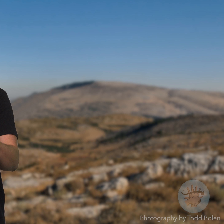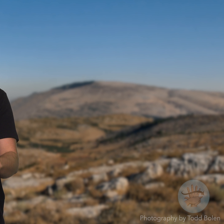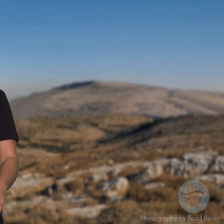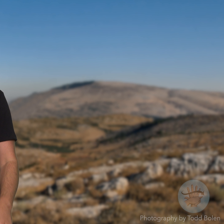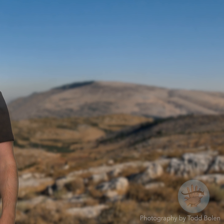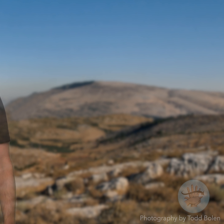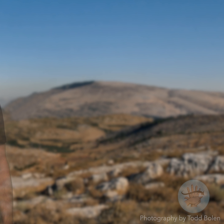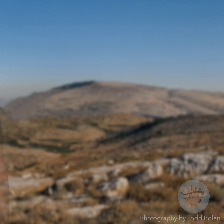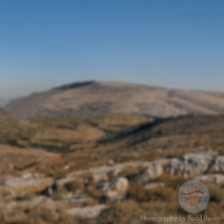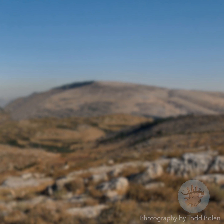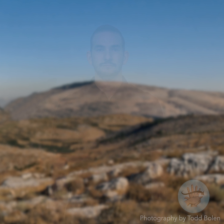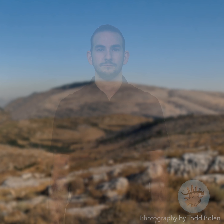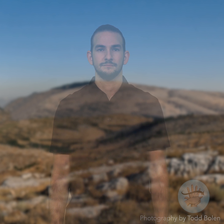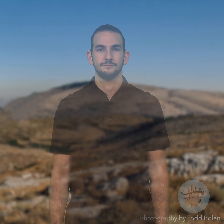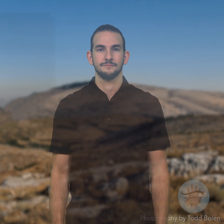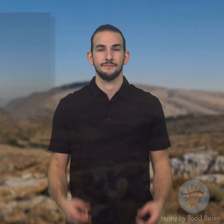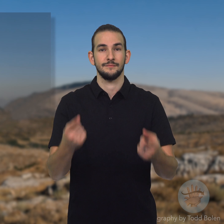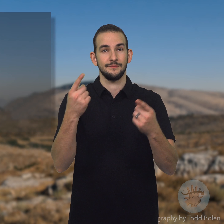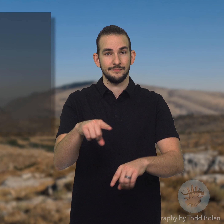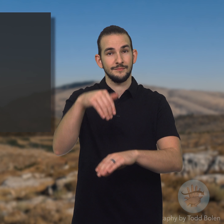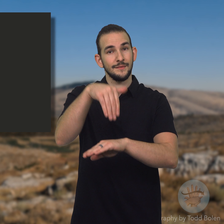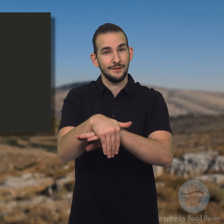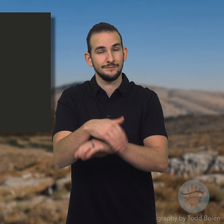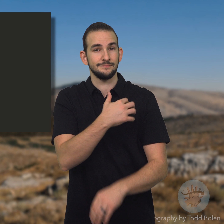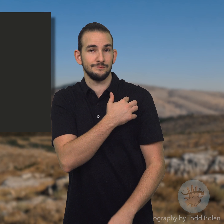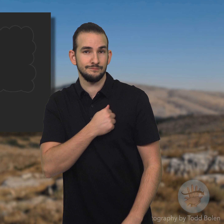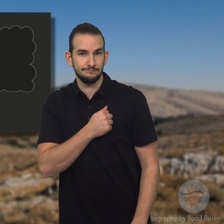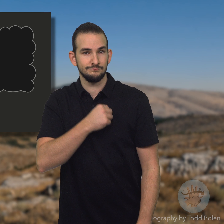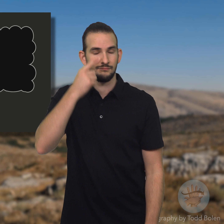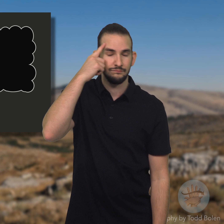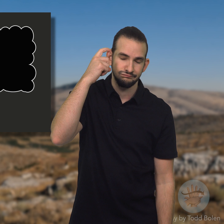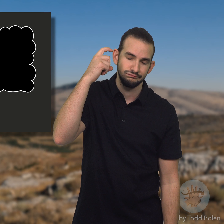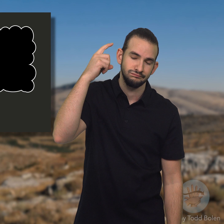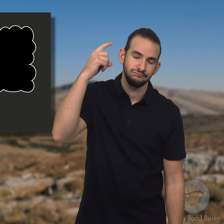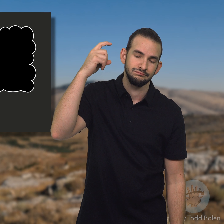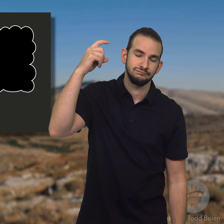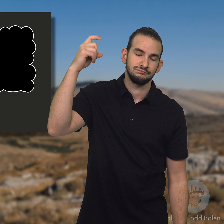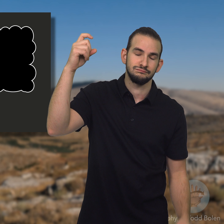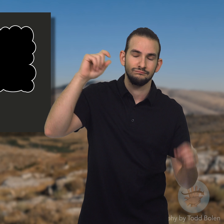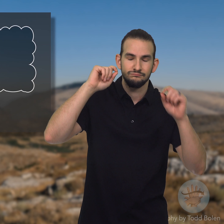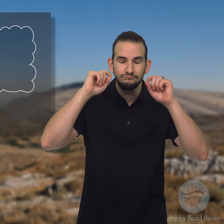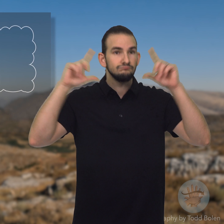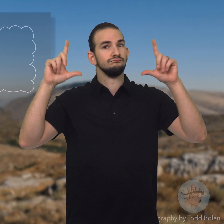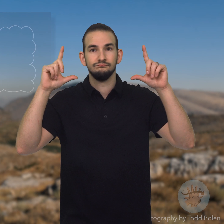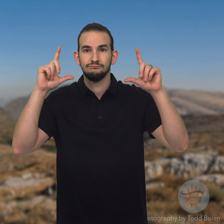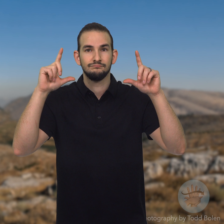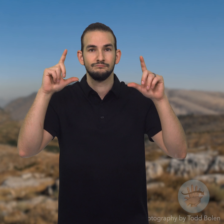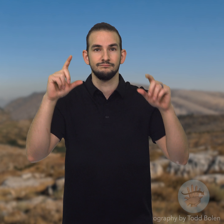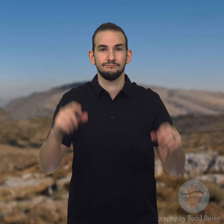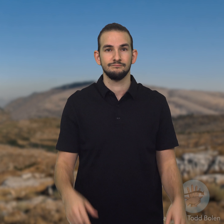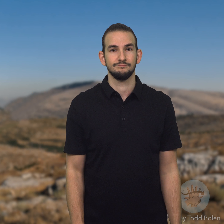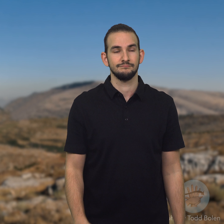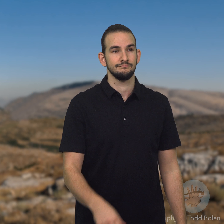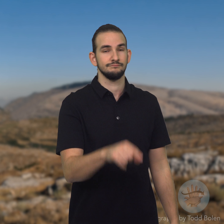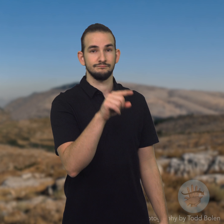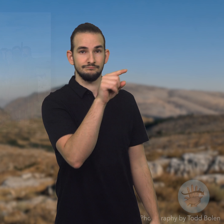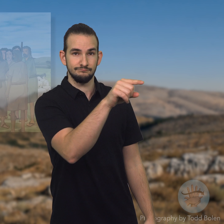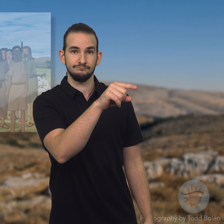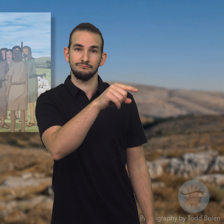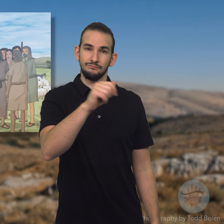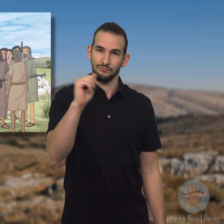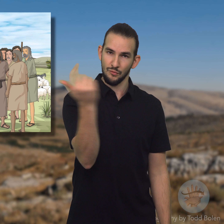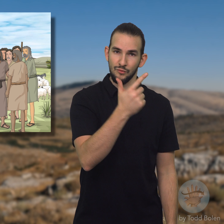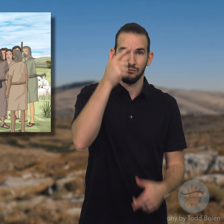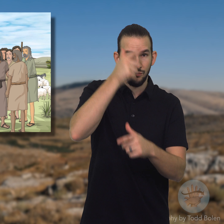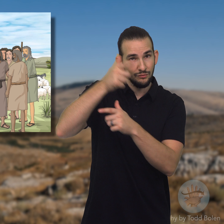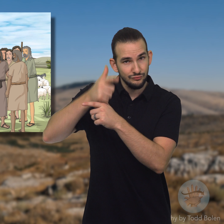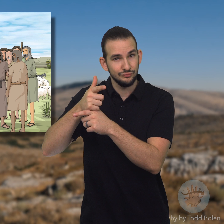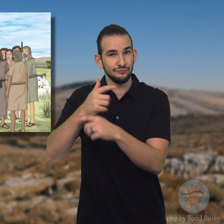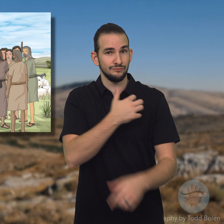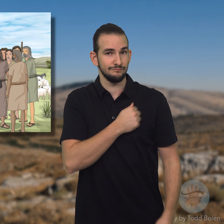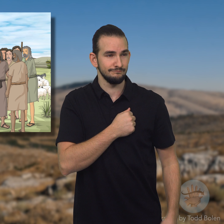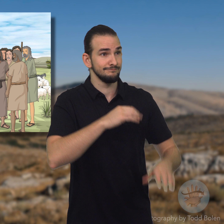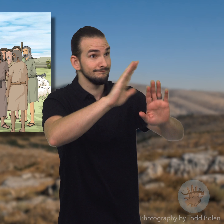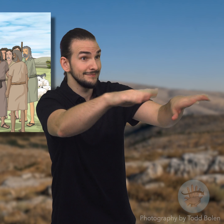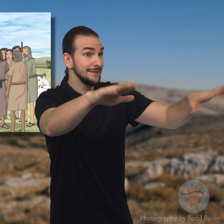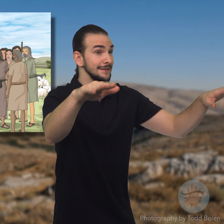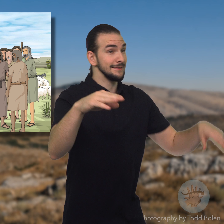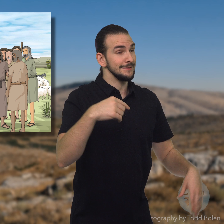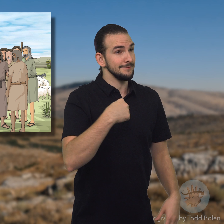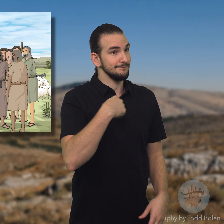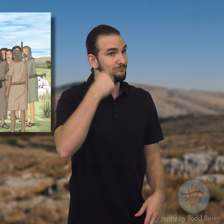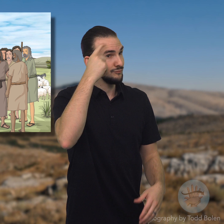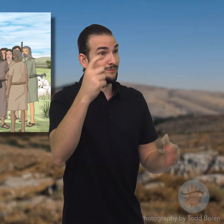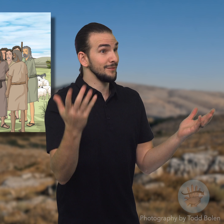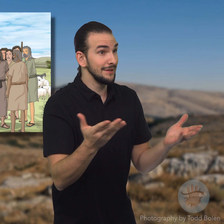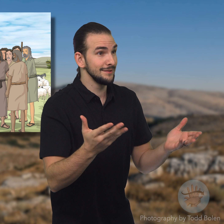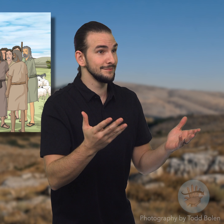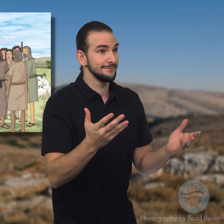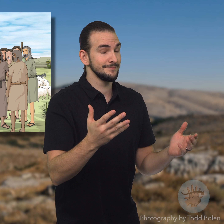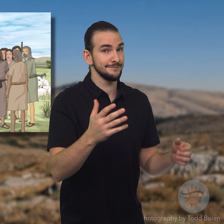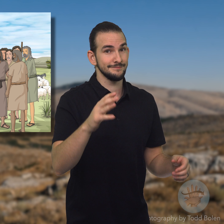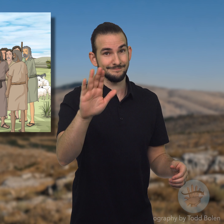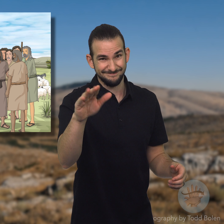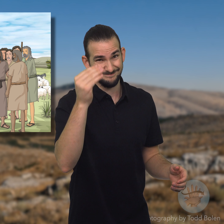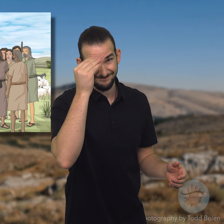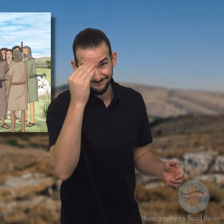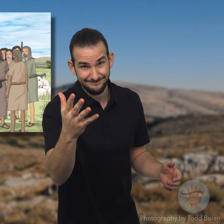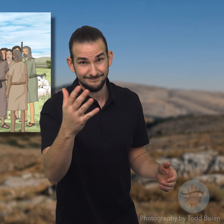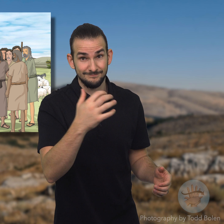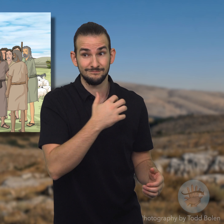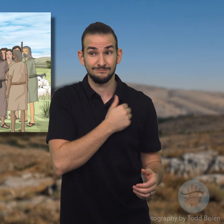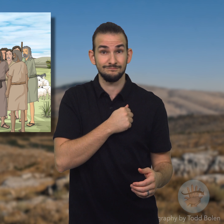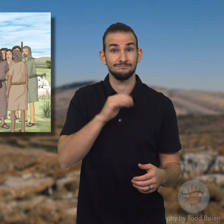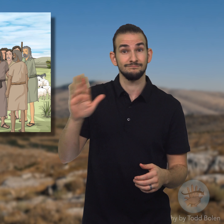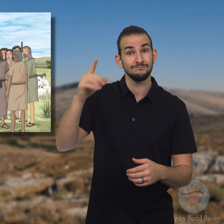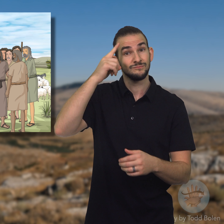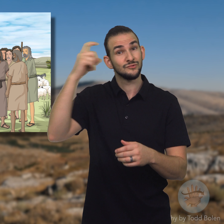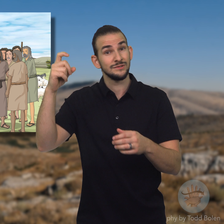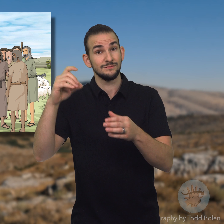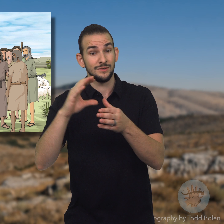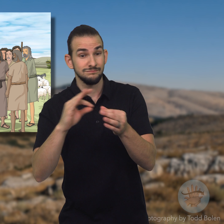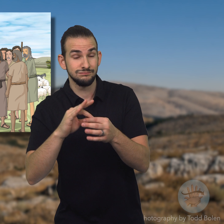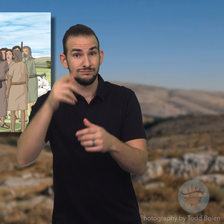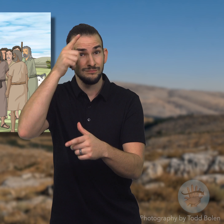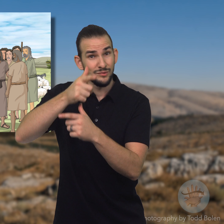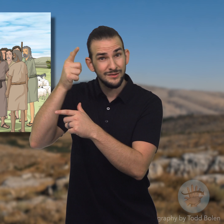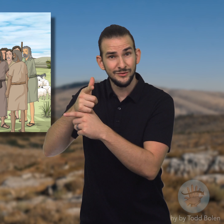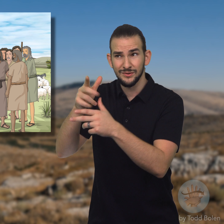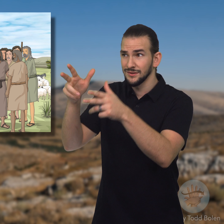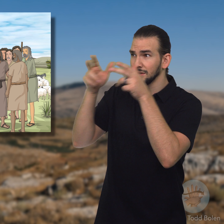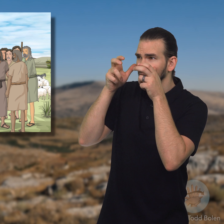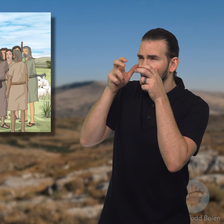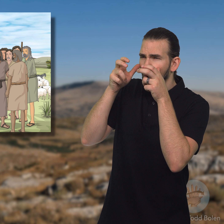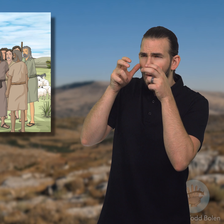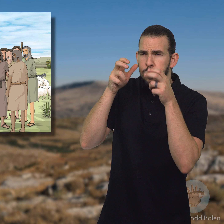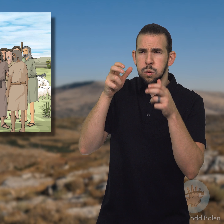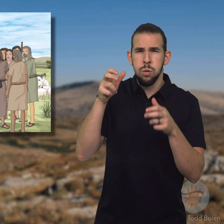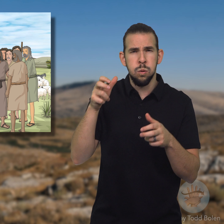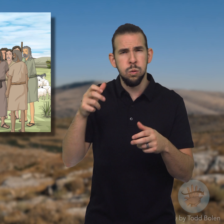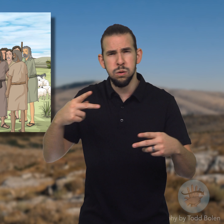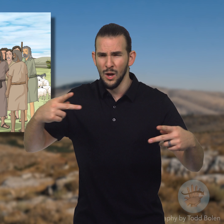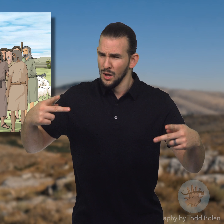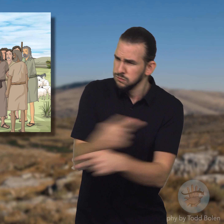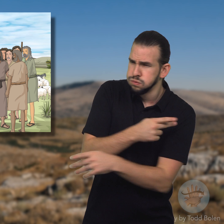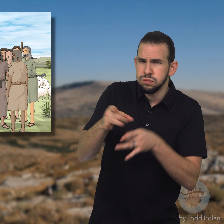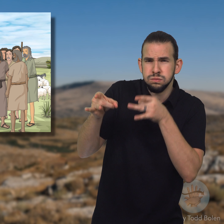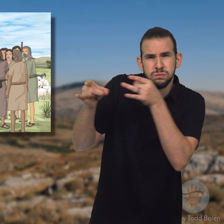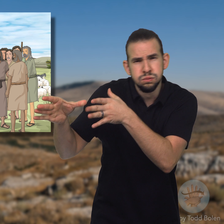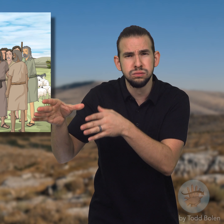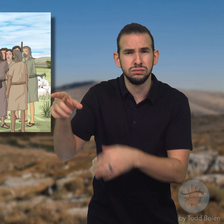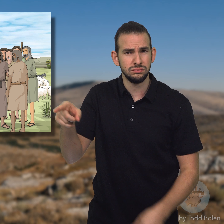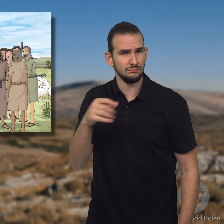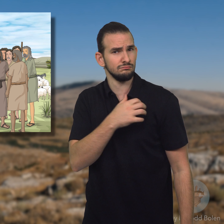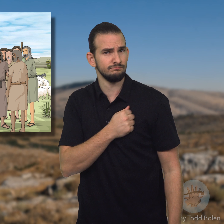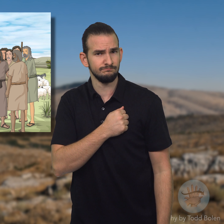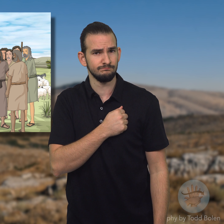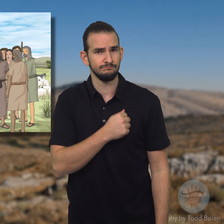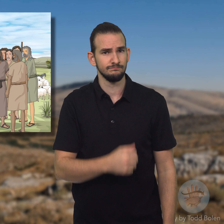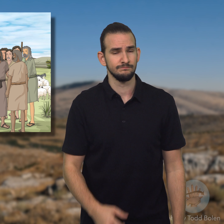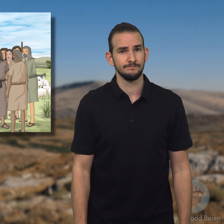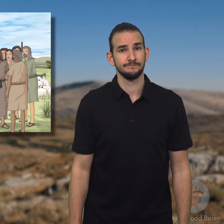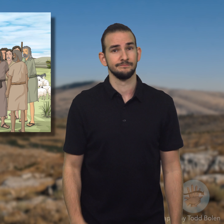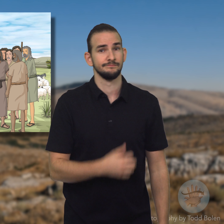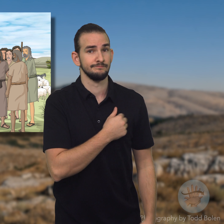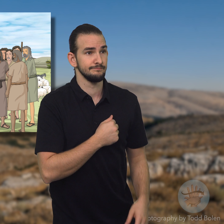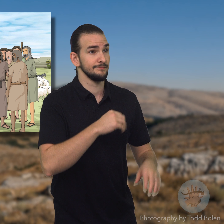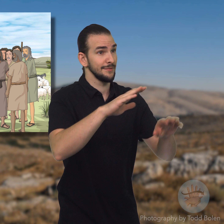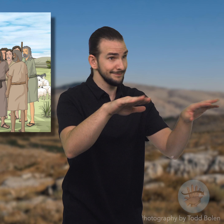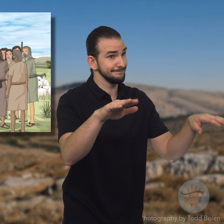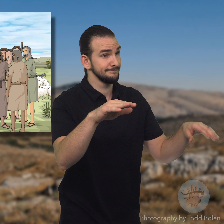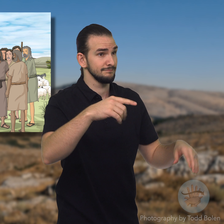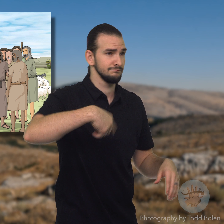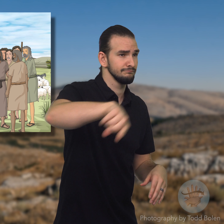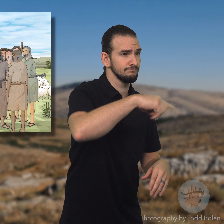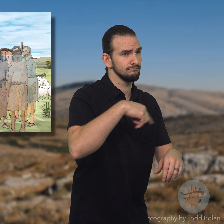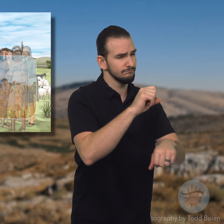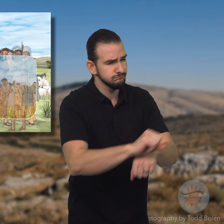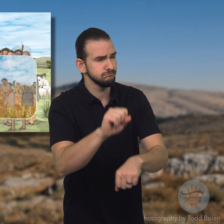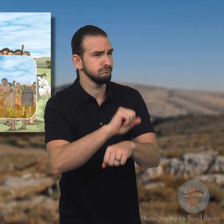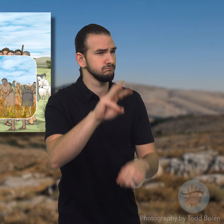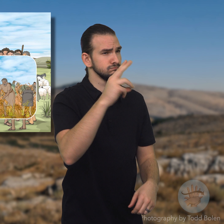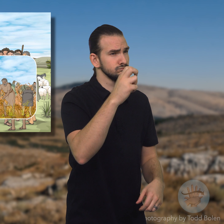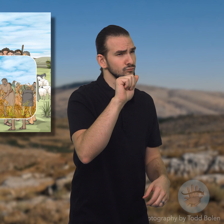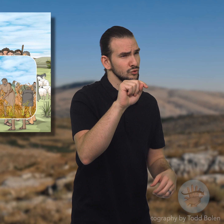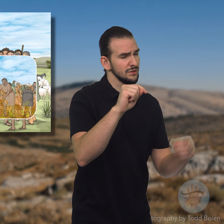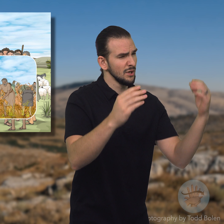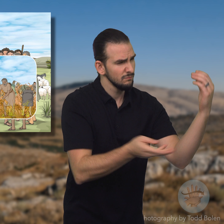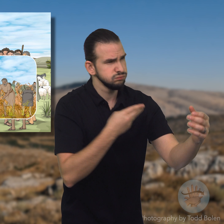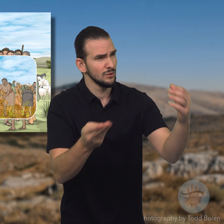Then Joseph had a dream, and when he told it to his brothers, they hated him even more.